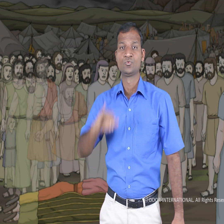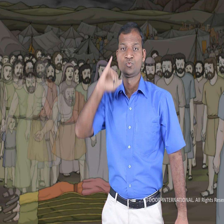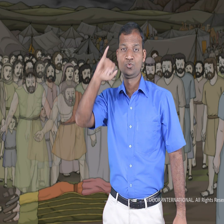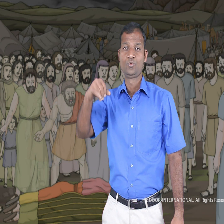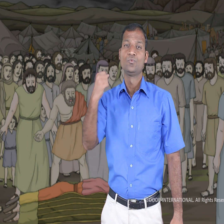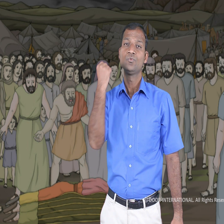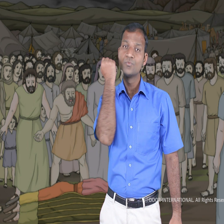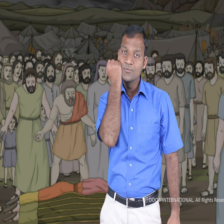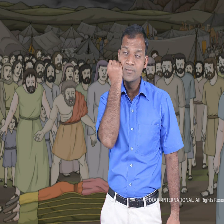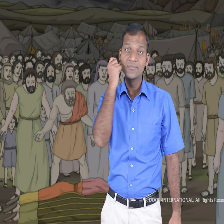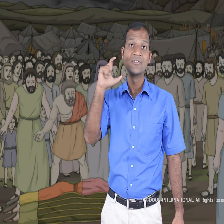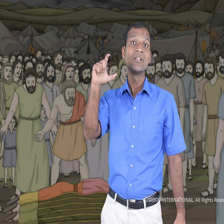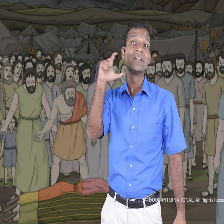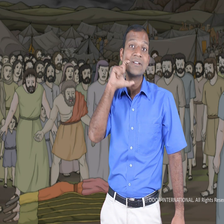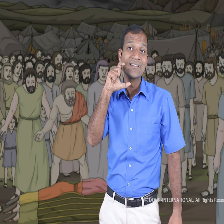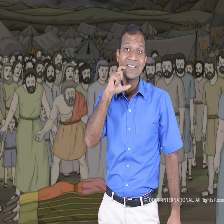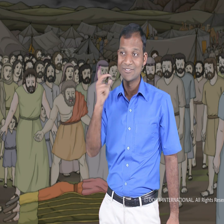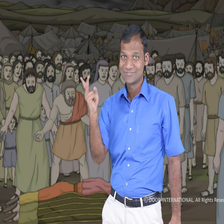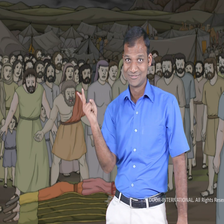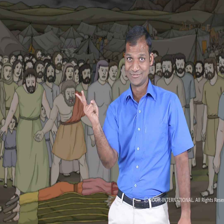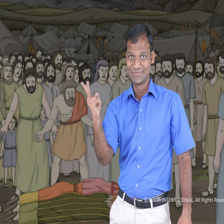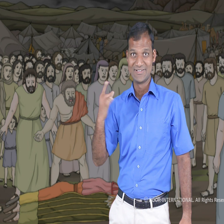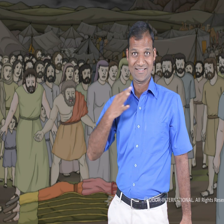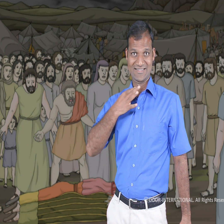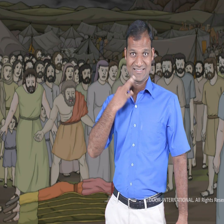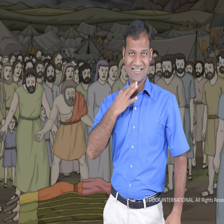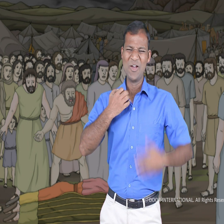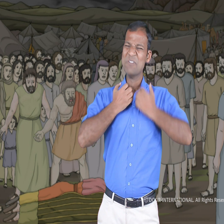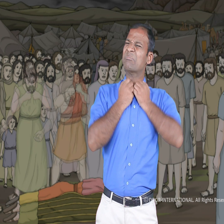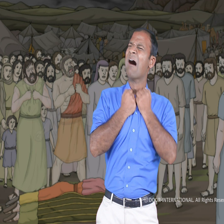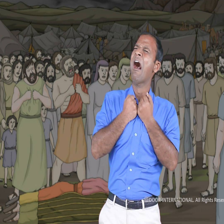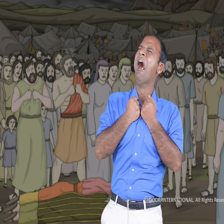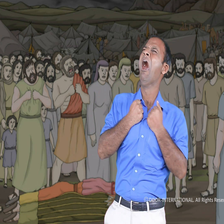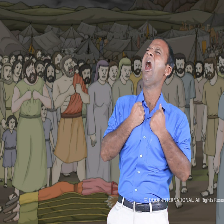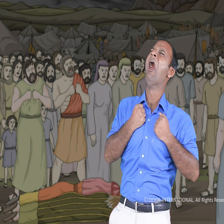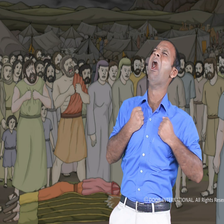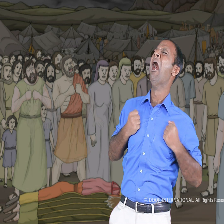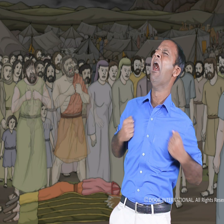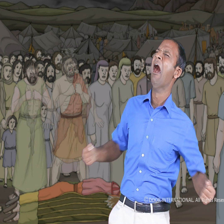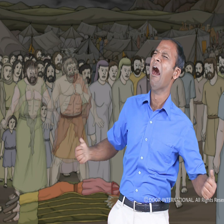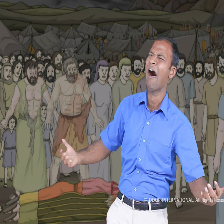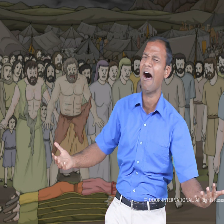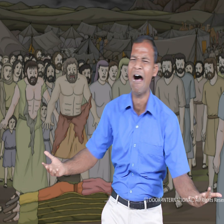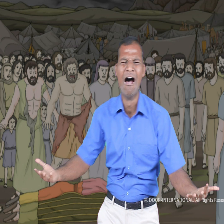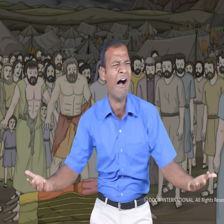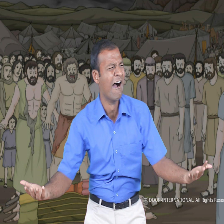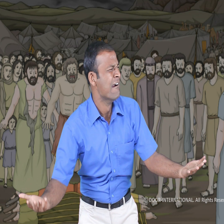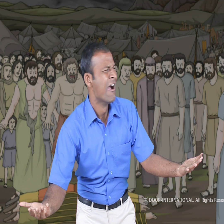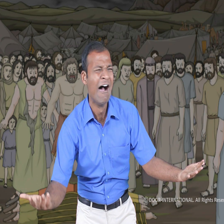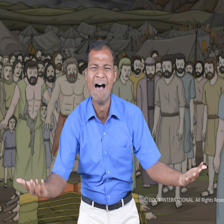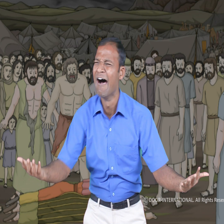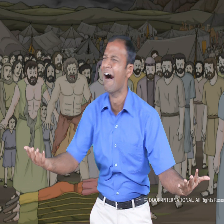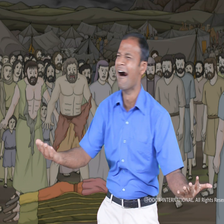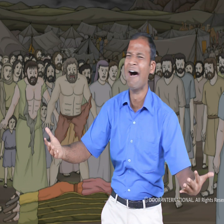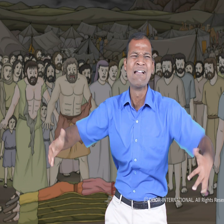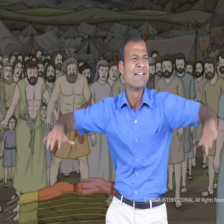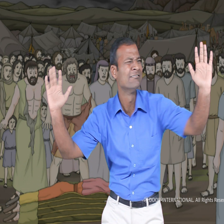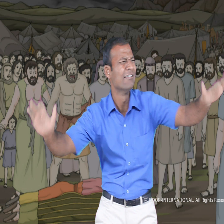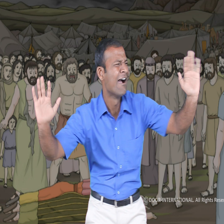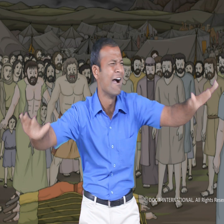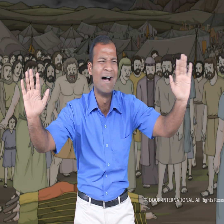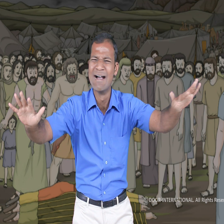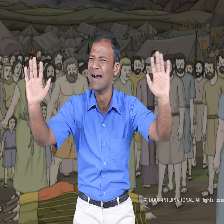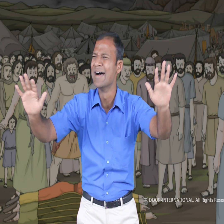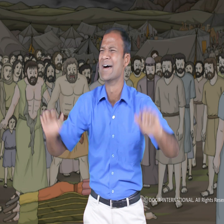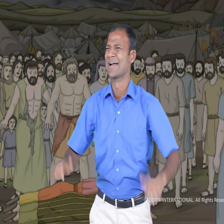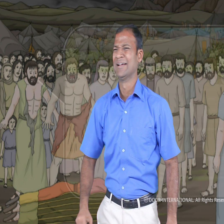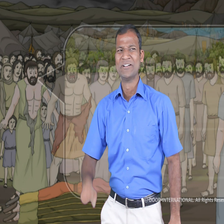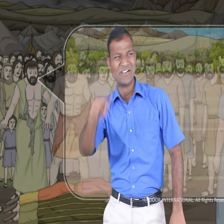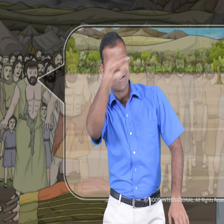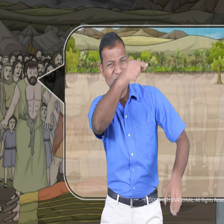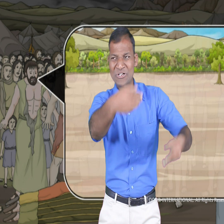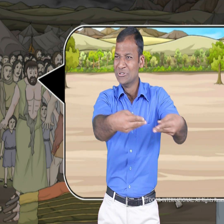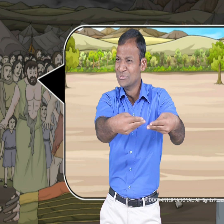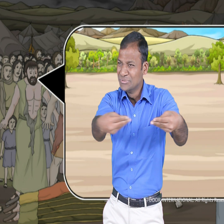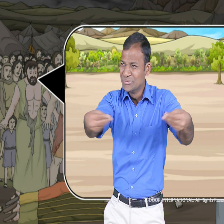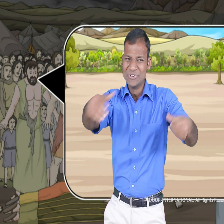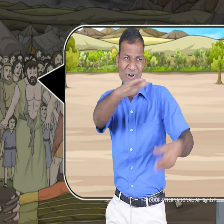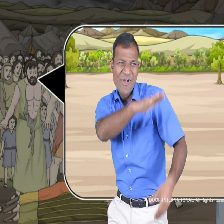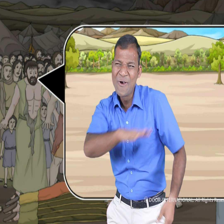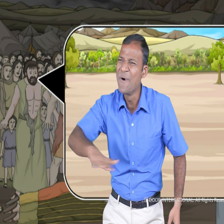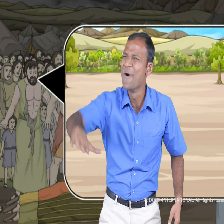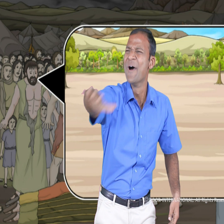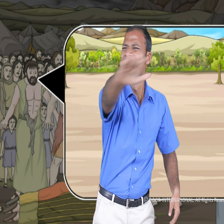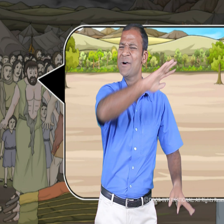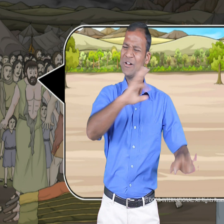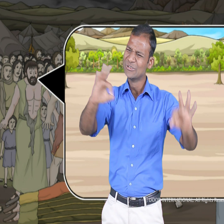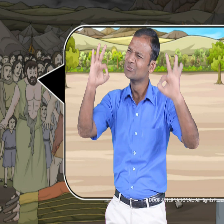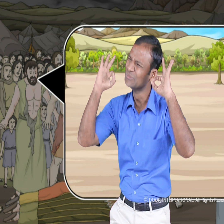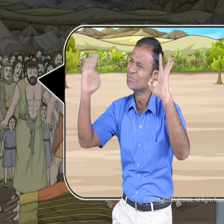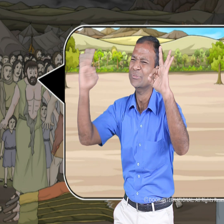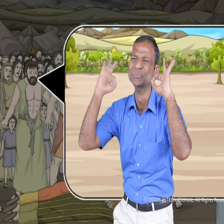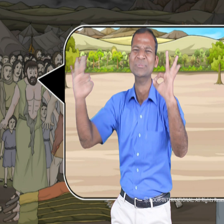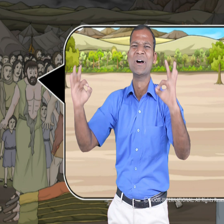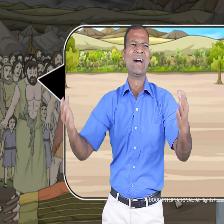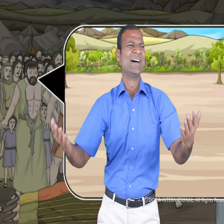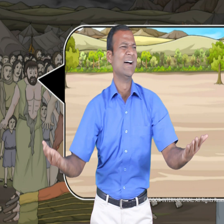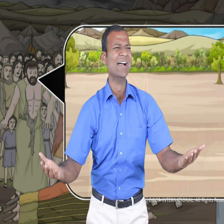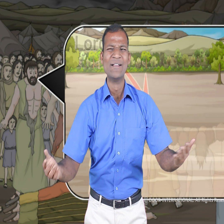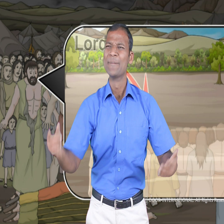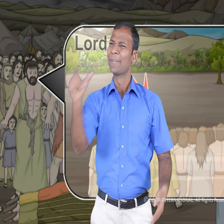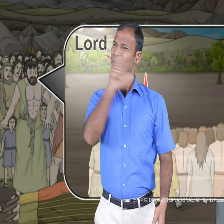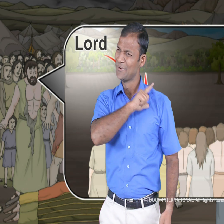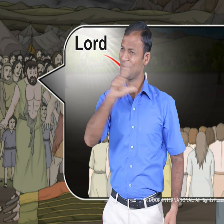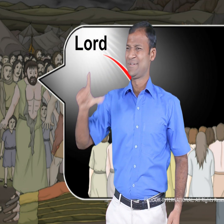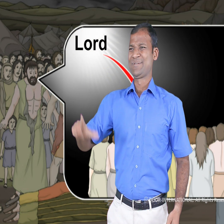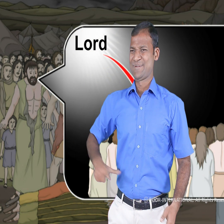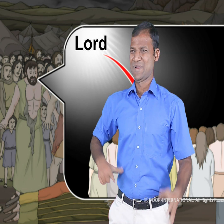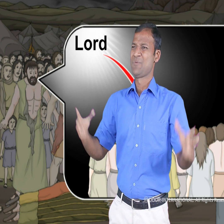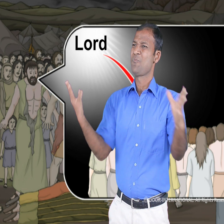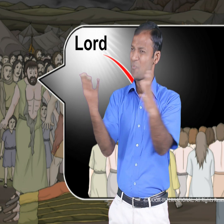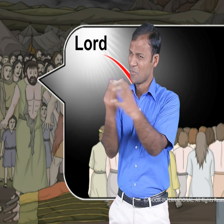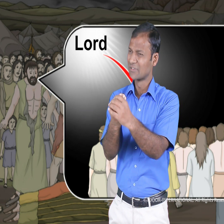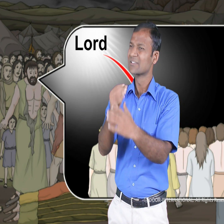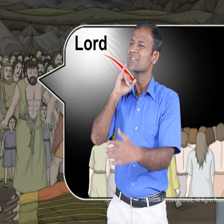Joshua son of Nun and Caleb son of Jephunneh, who were among those who had spied out the land, tore their clothes and said to the whole congregation of Israel, “The land we passed through and explored is an exceedingly good land.